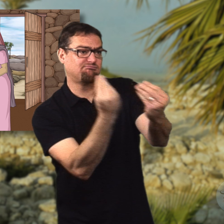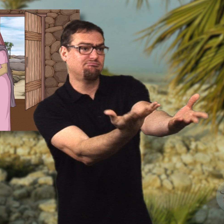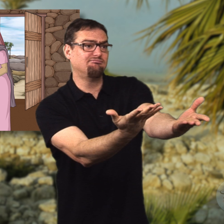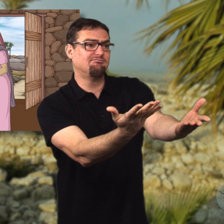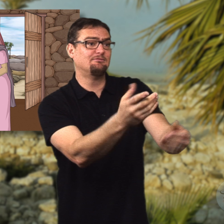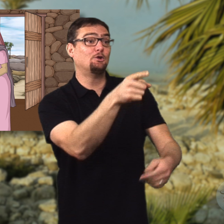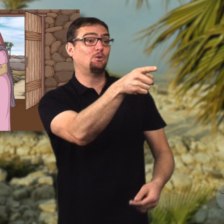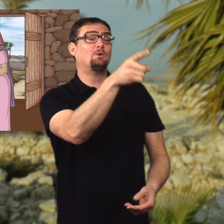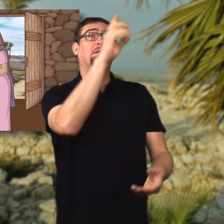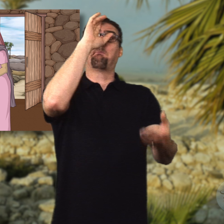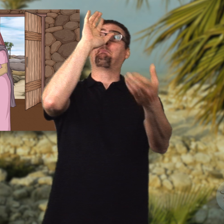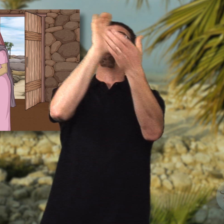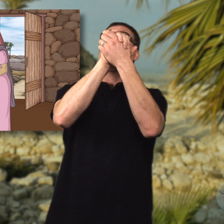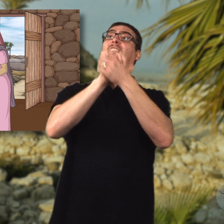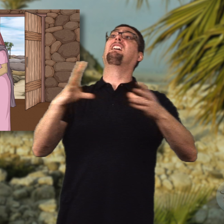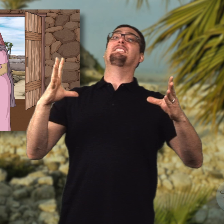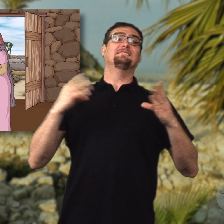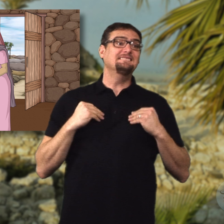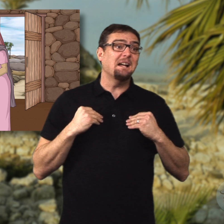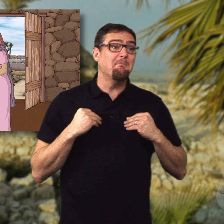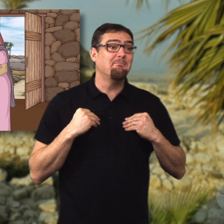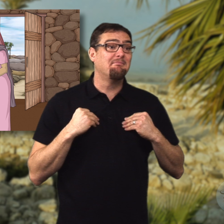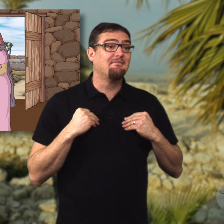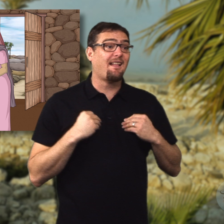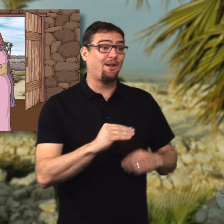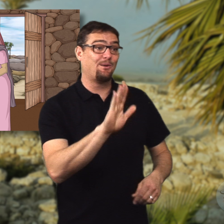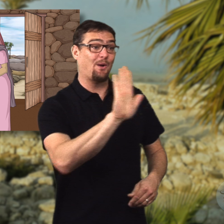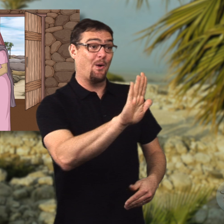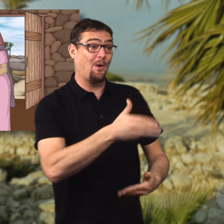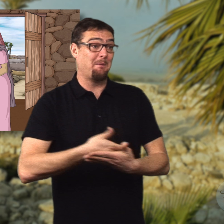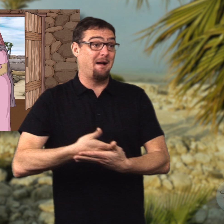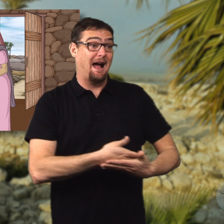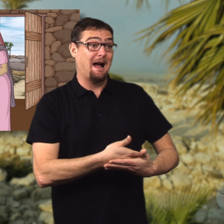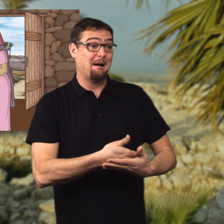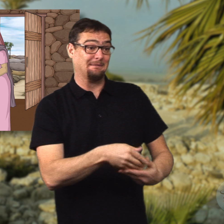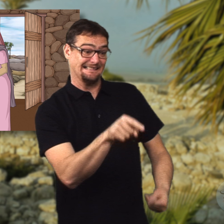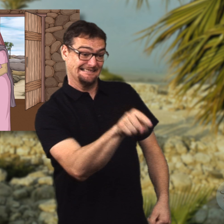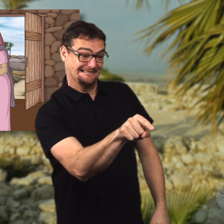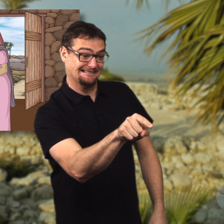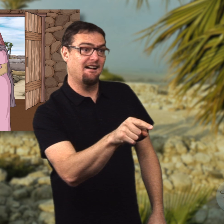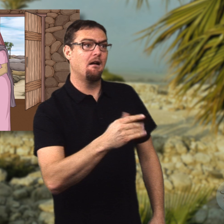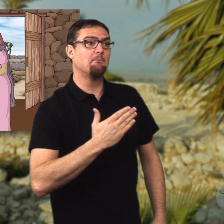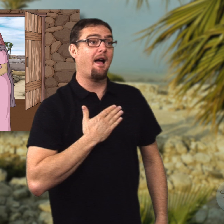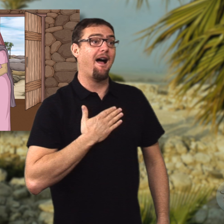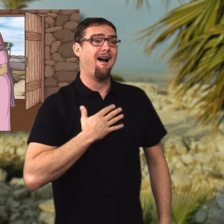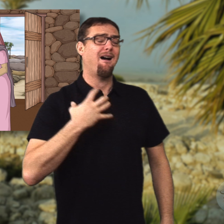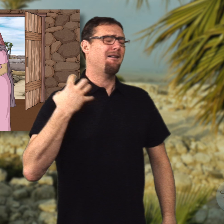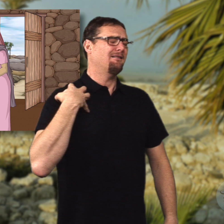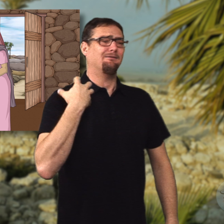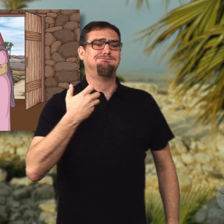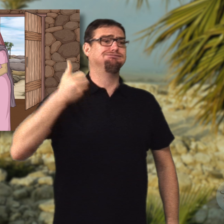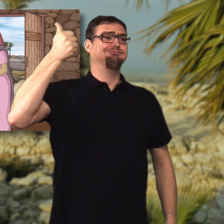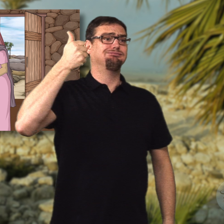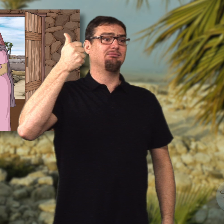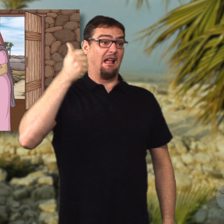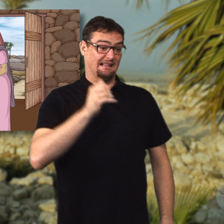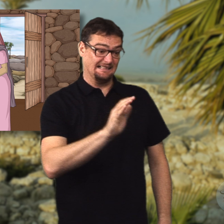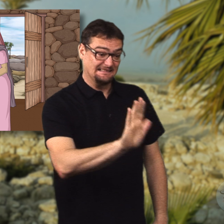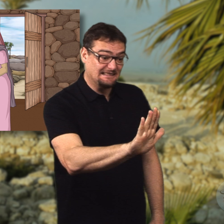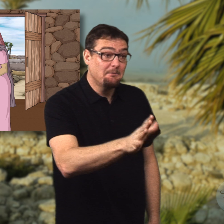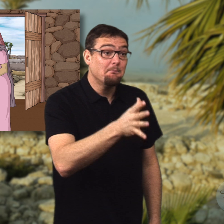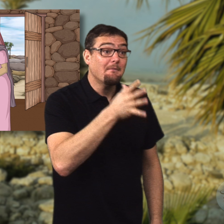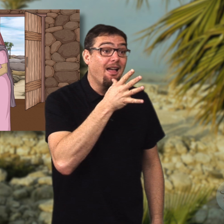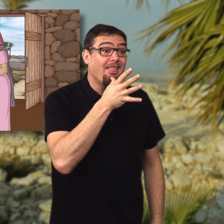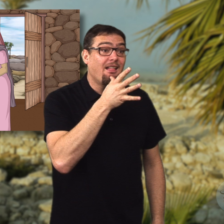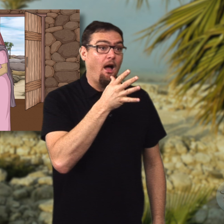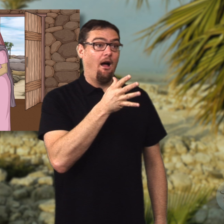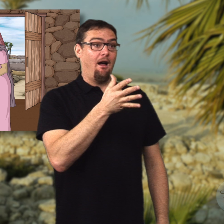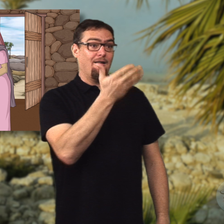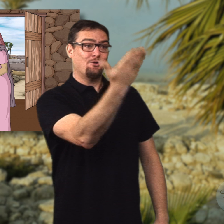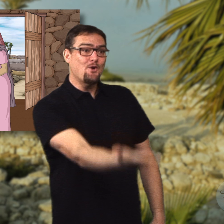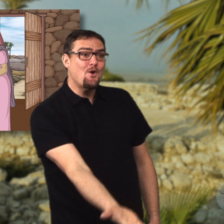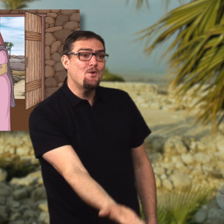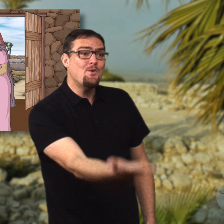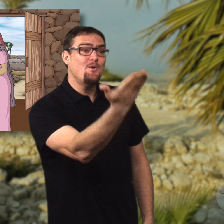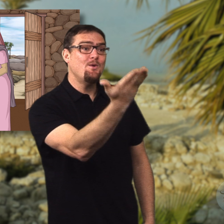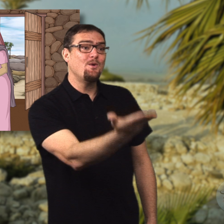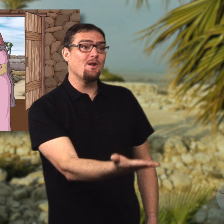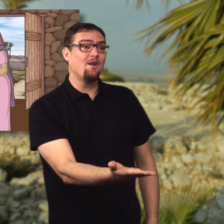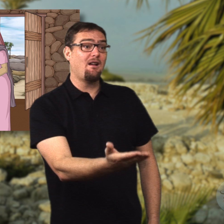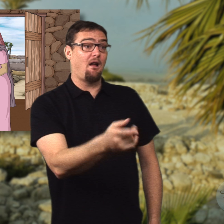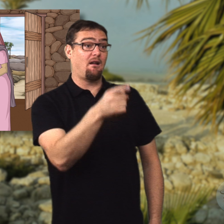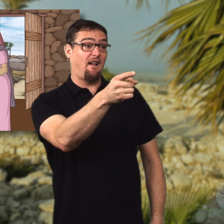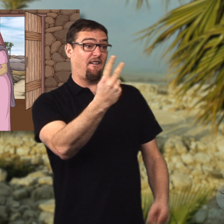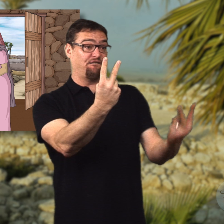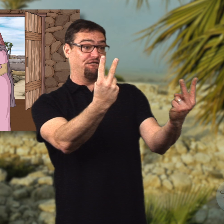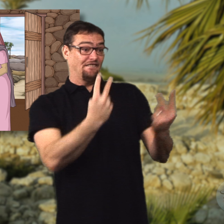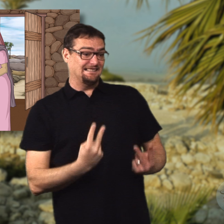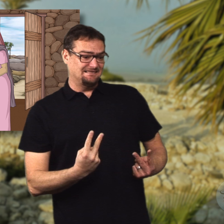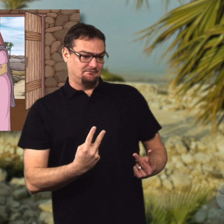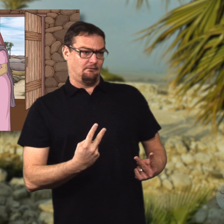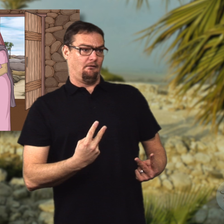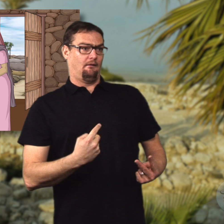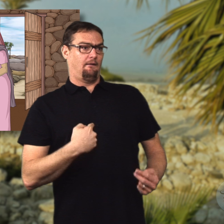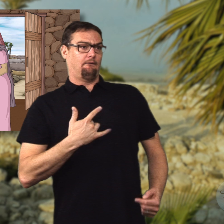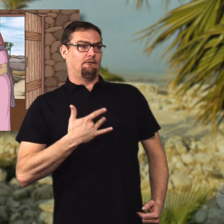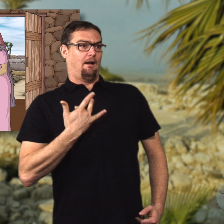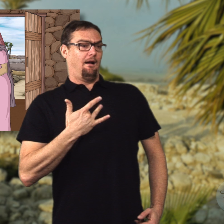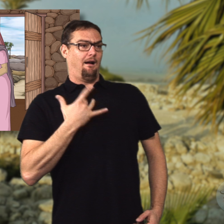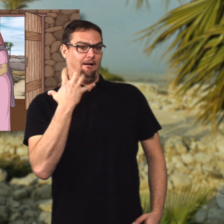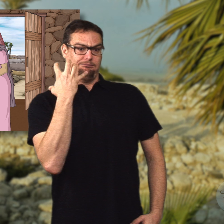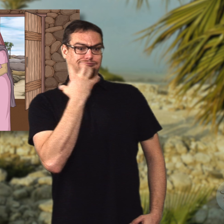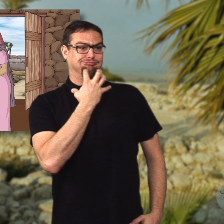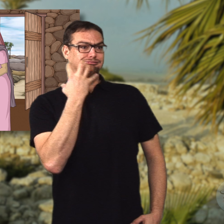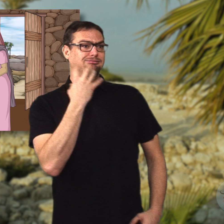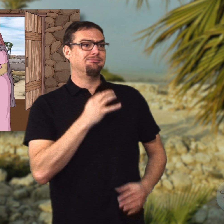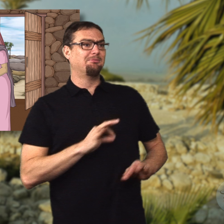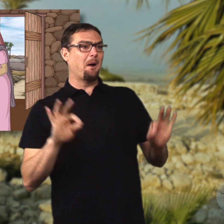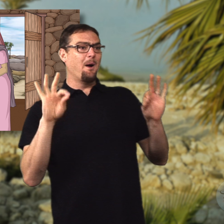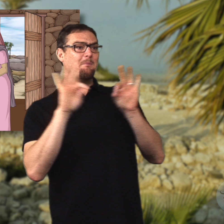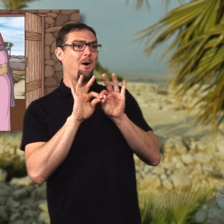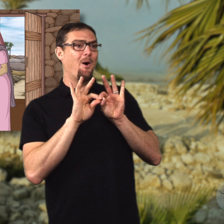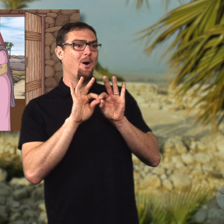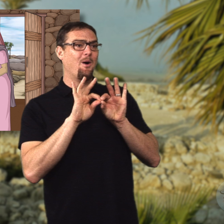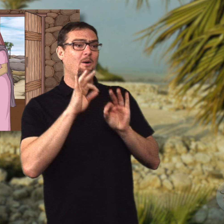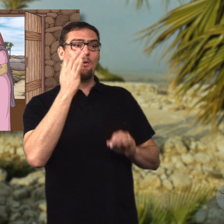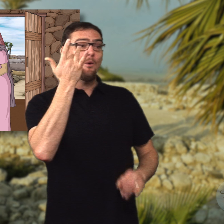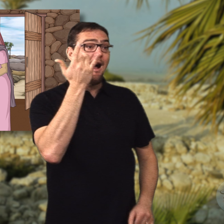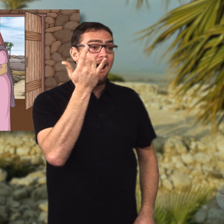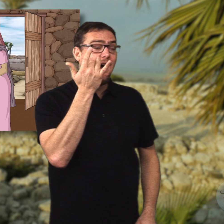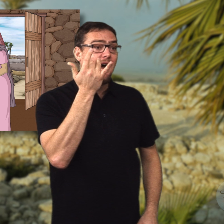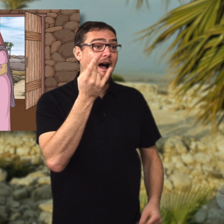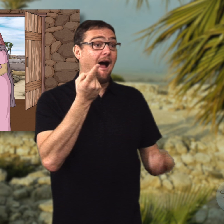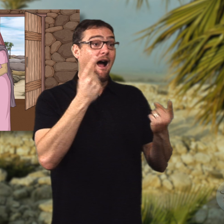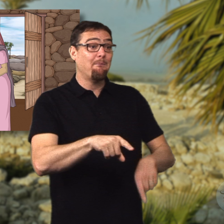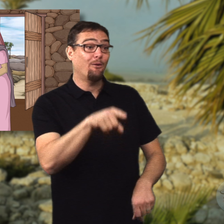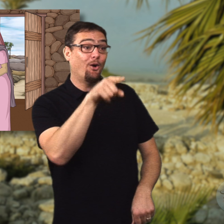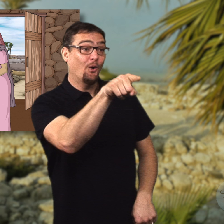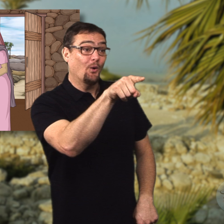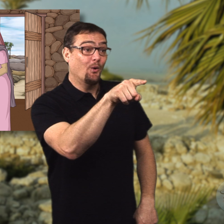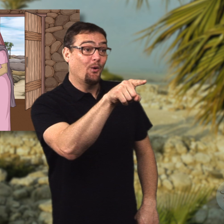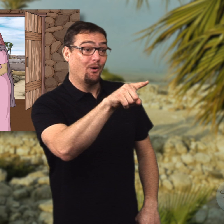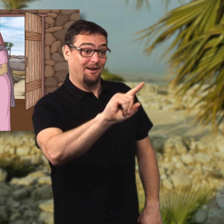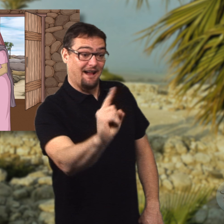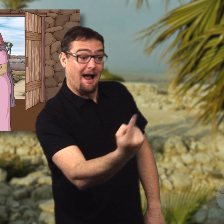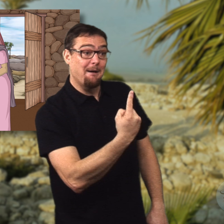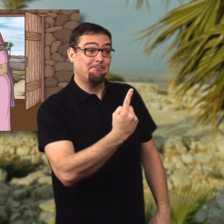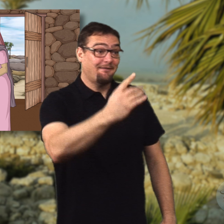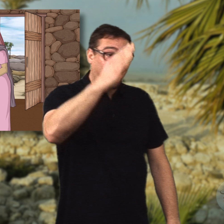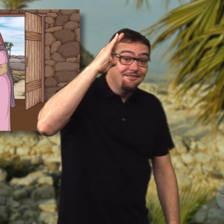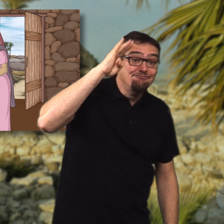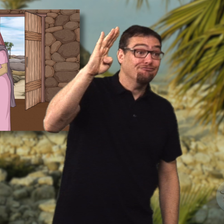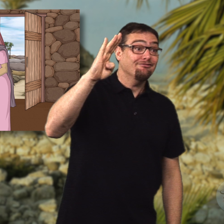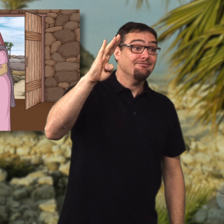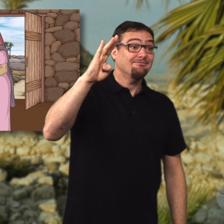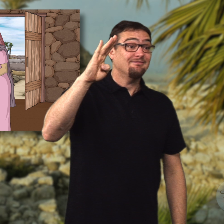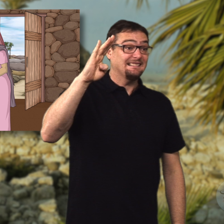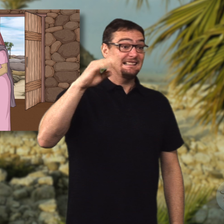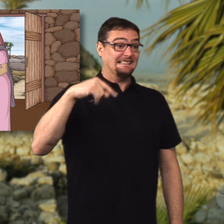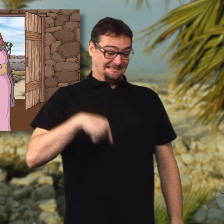And why am I so honored, that the mother of my Lord should come to me?